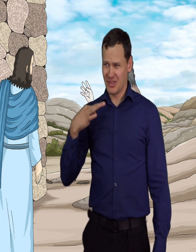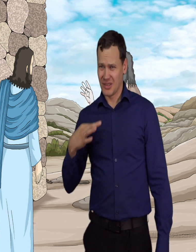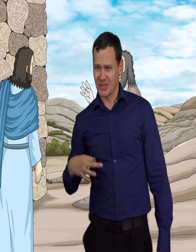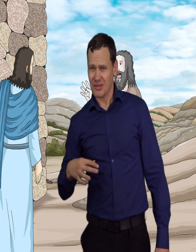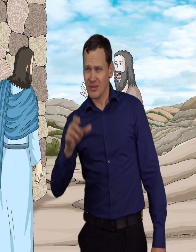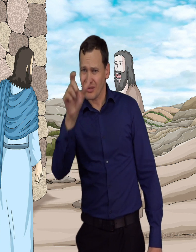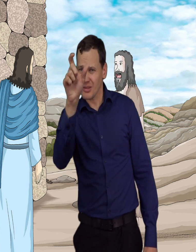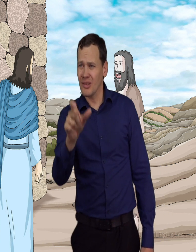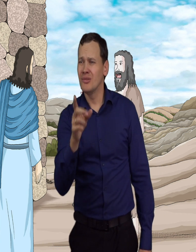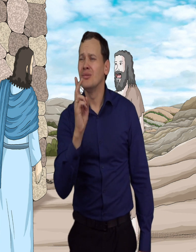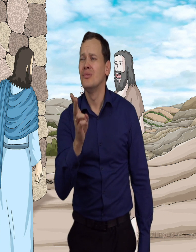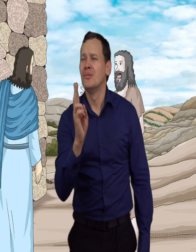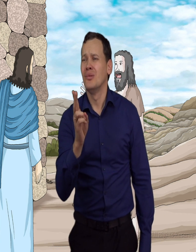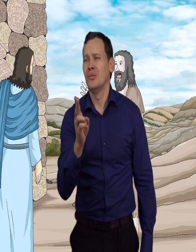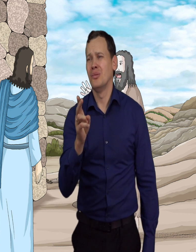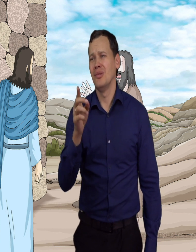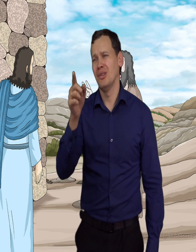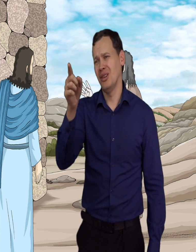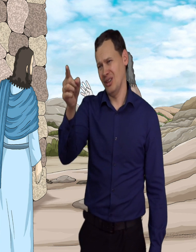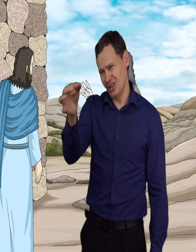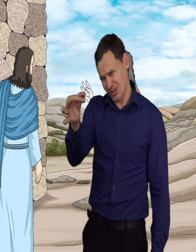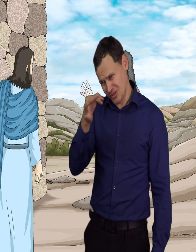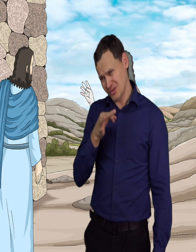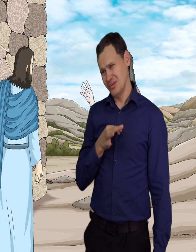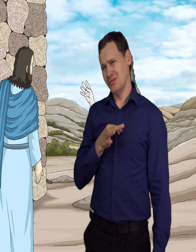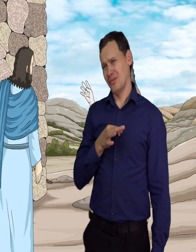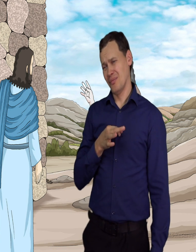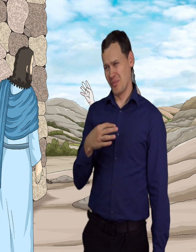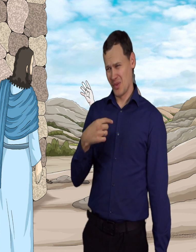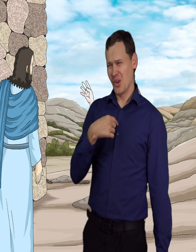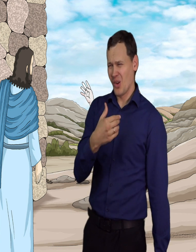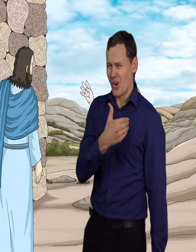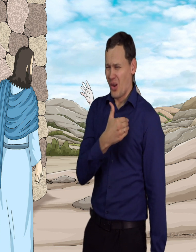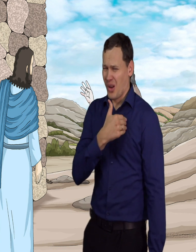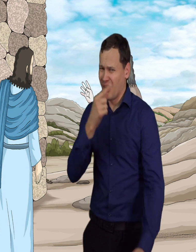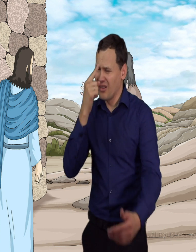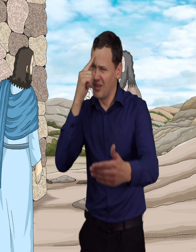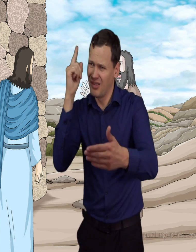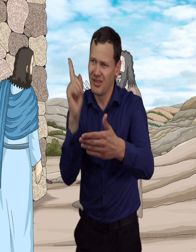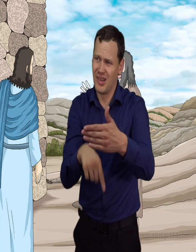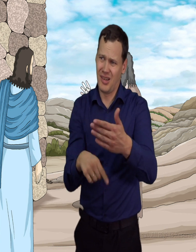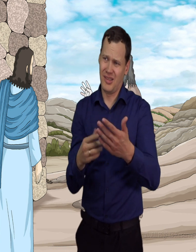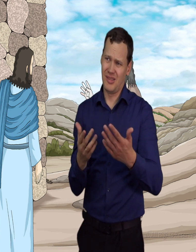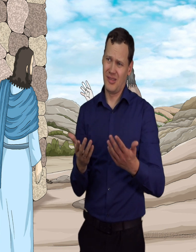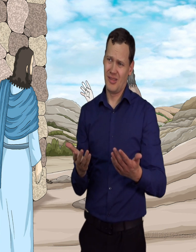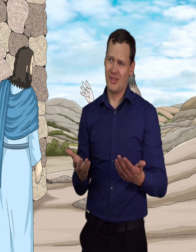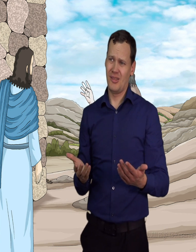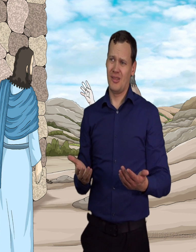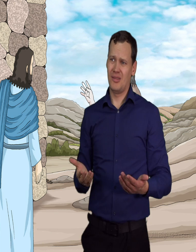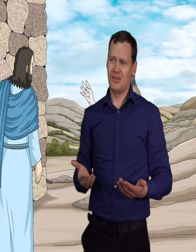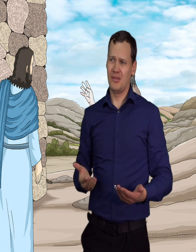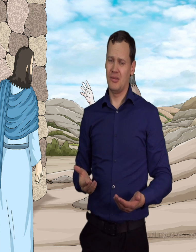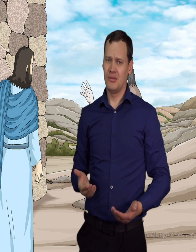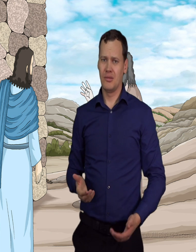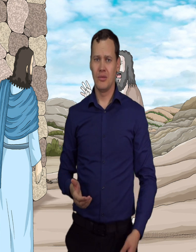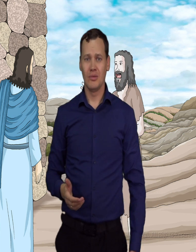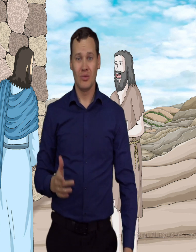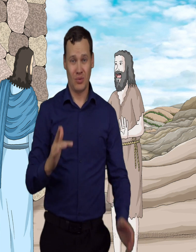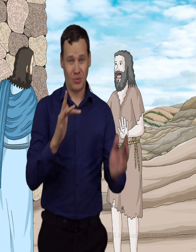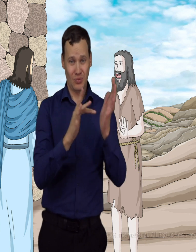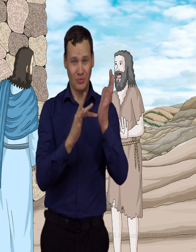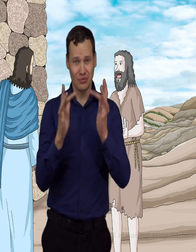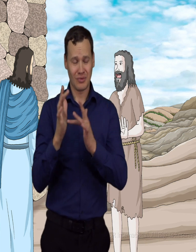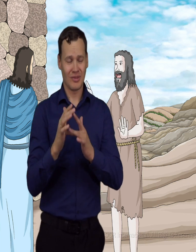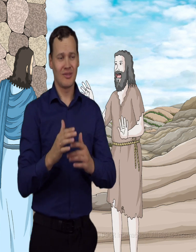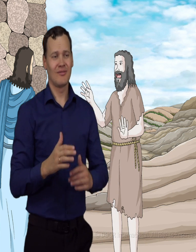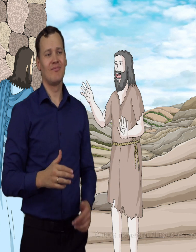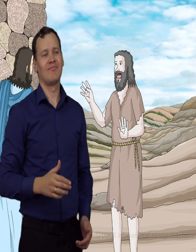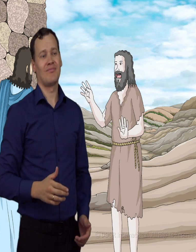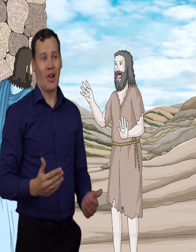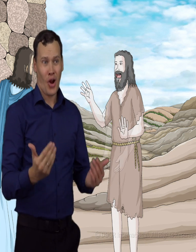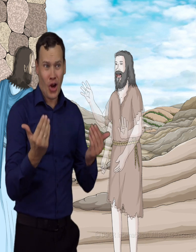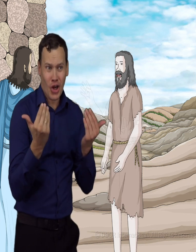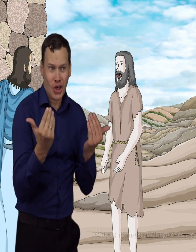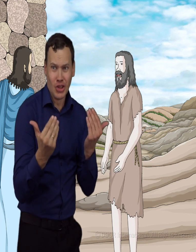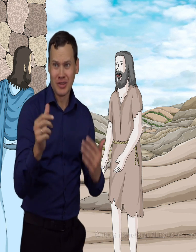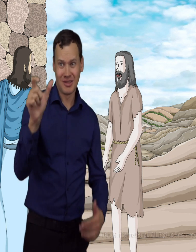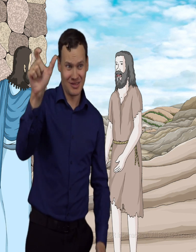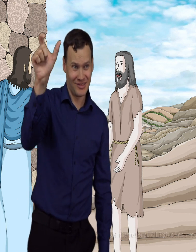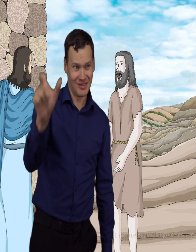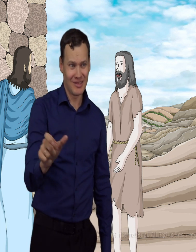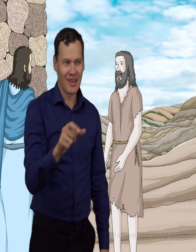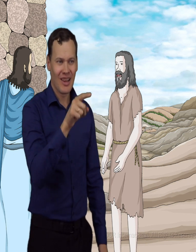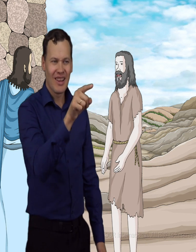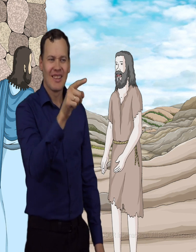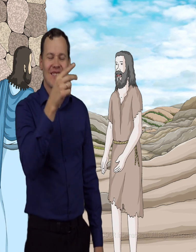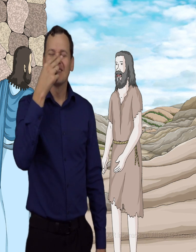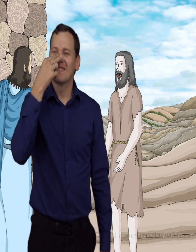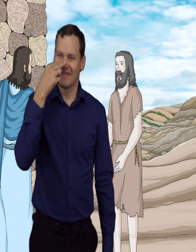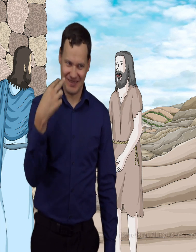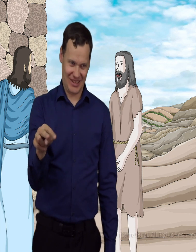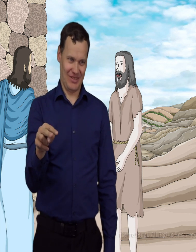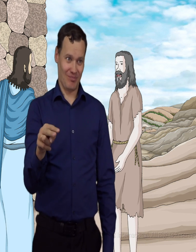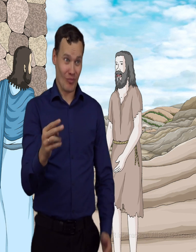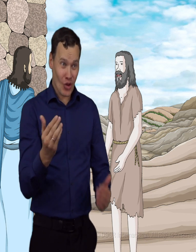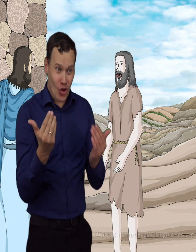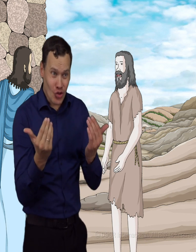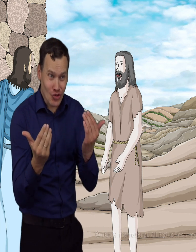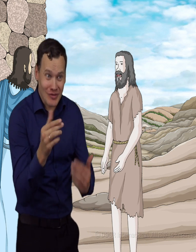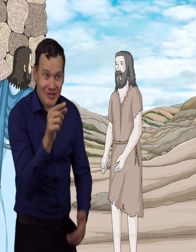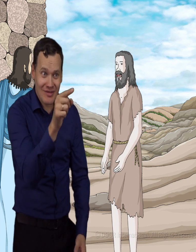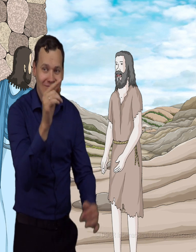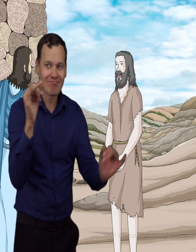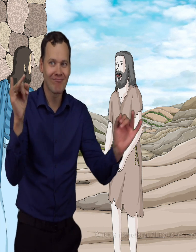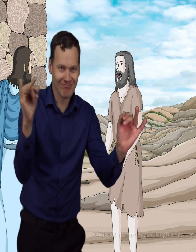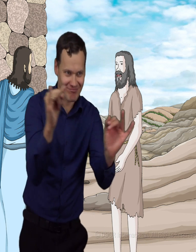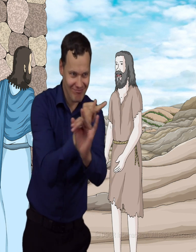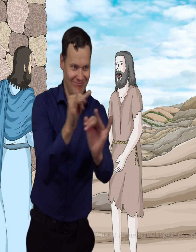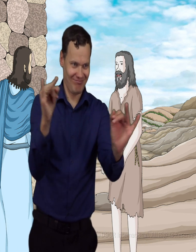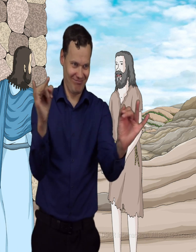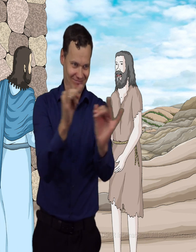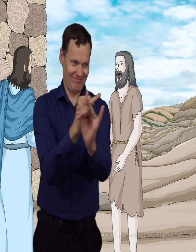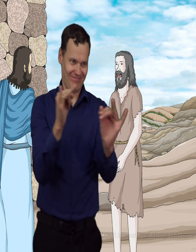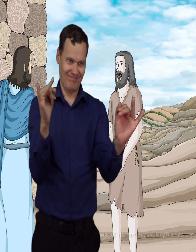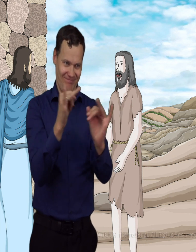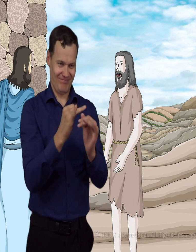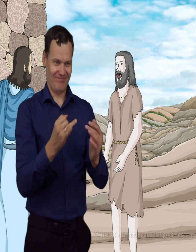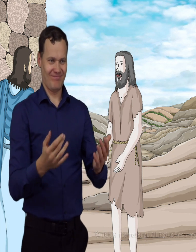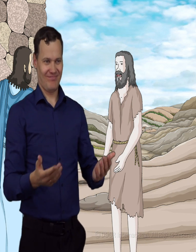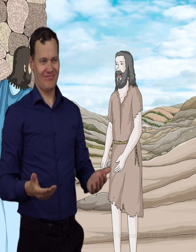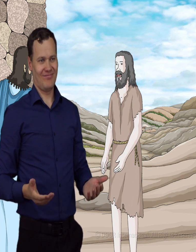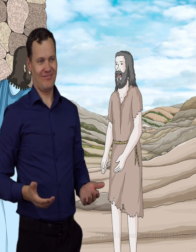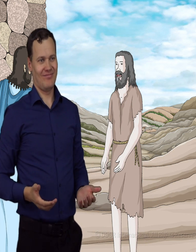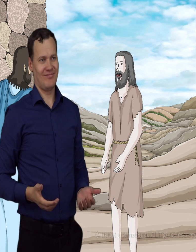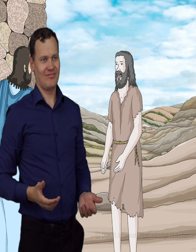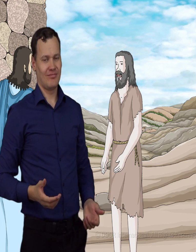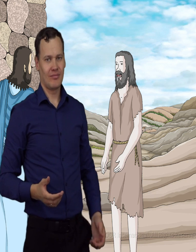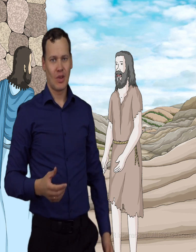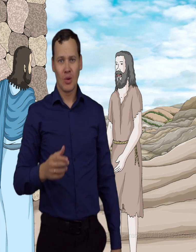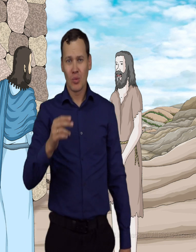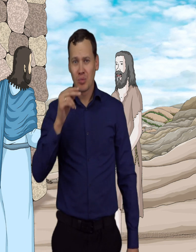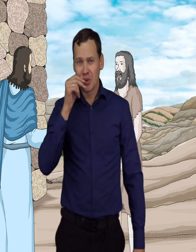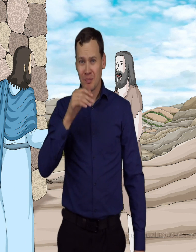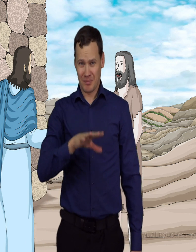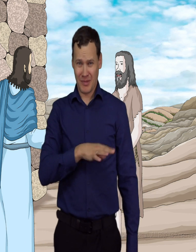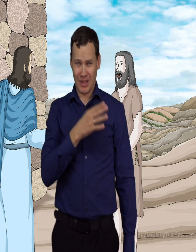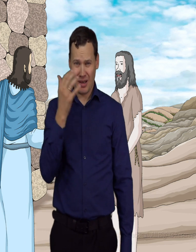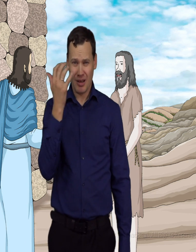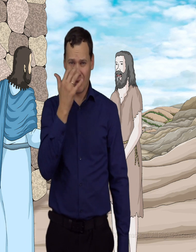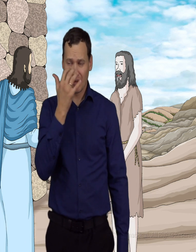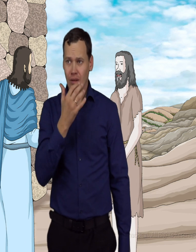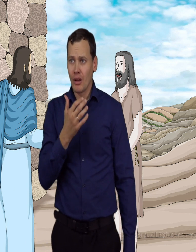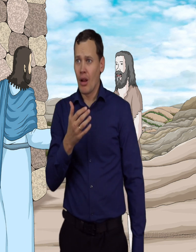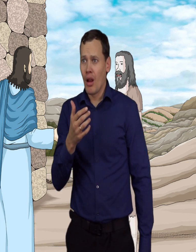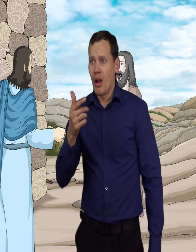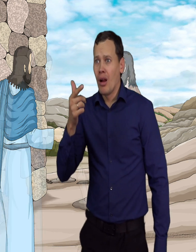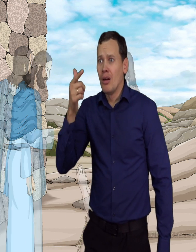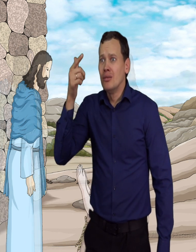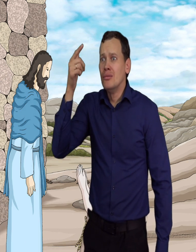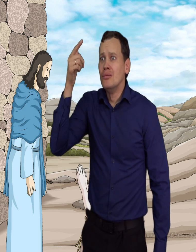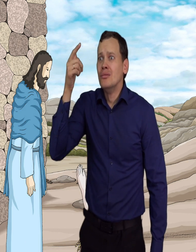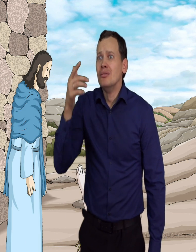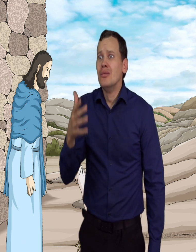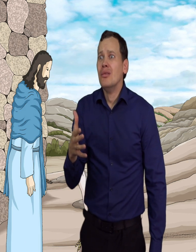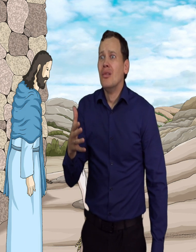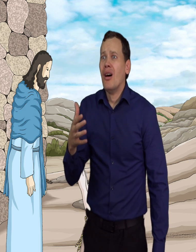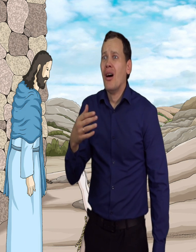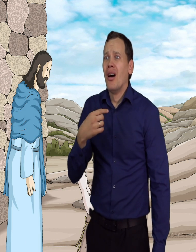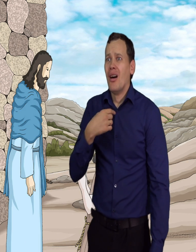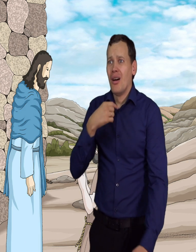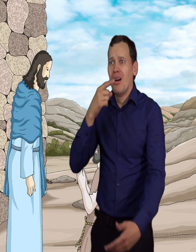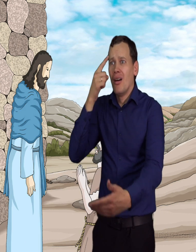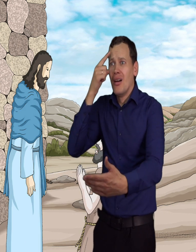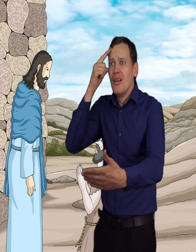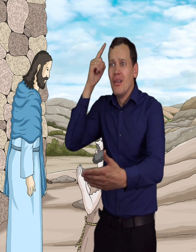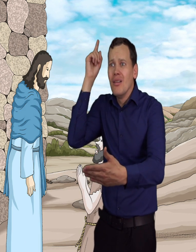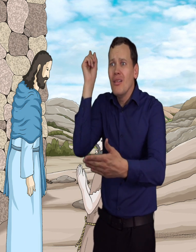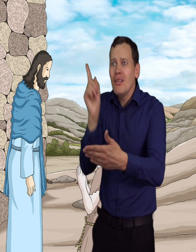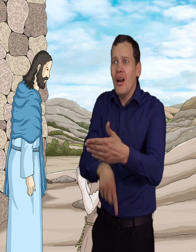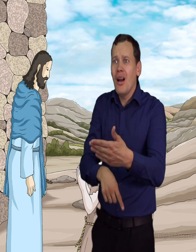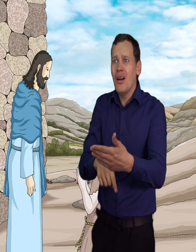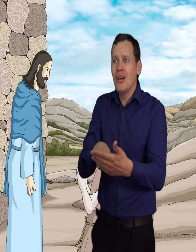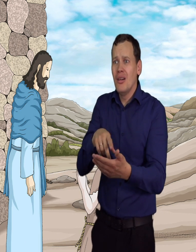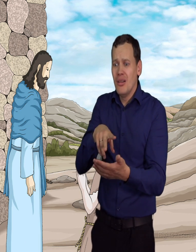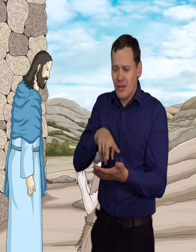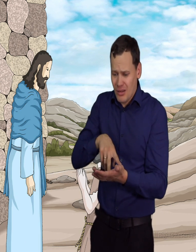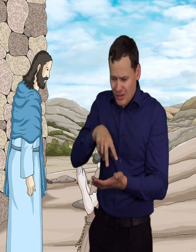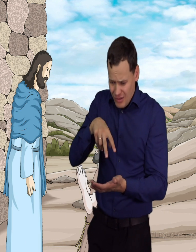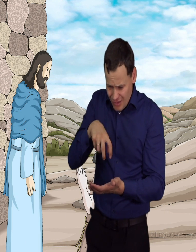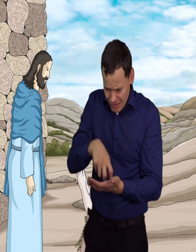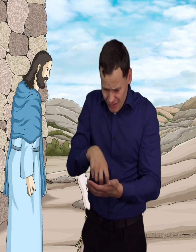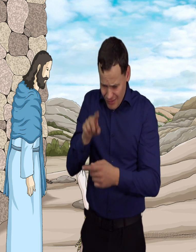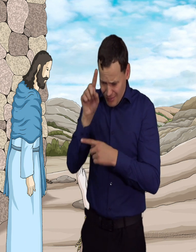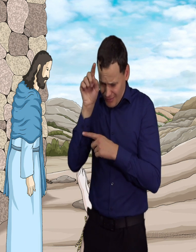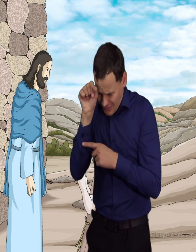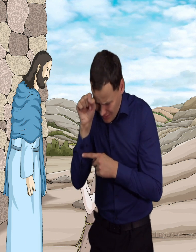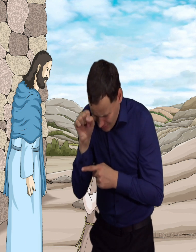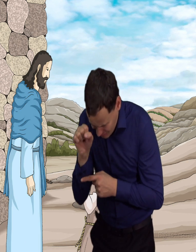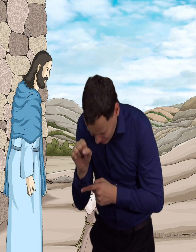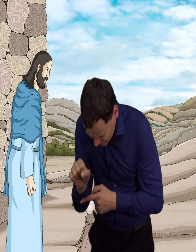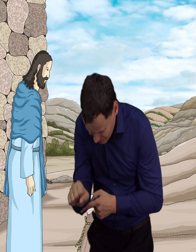“Tell me so that I may believe in Him.” “You have already seen Him,” Jesus answered. “He is the One speaking with you.” “Lord, I believe,” he said.